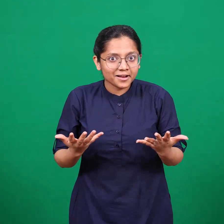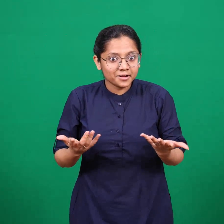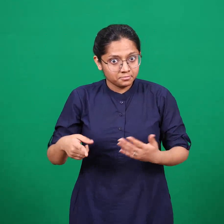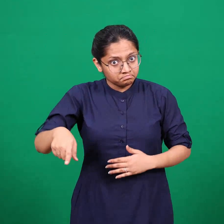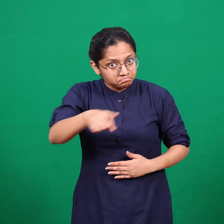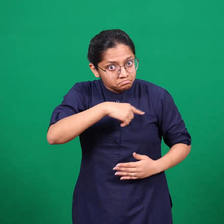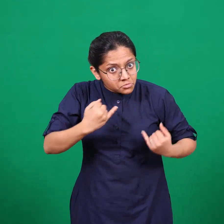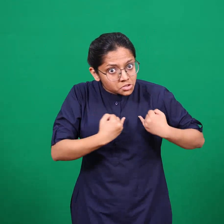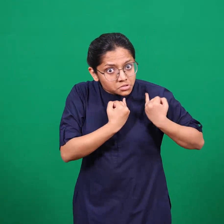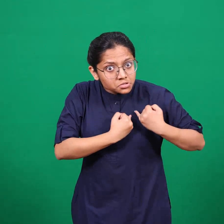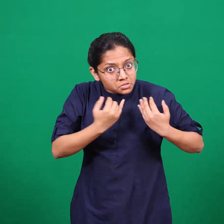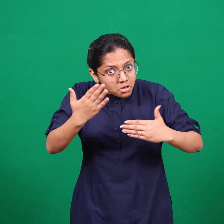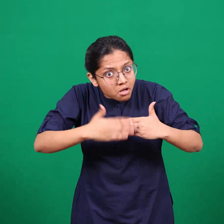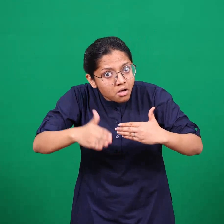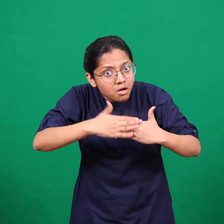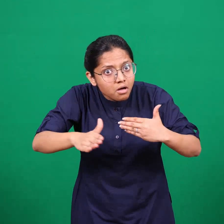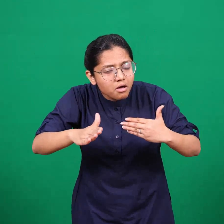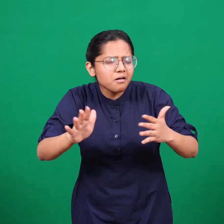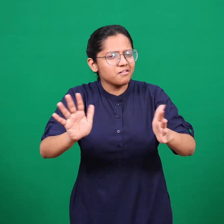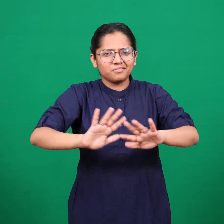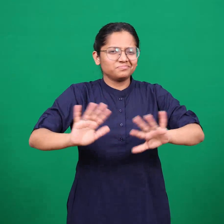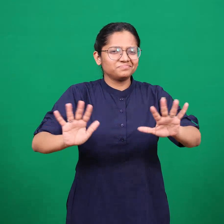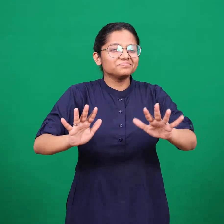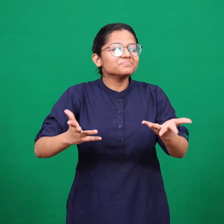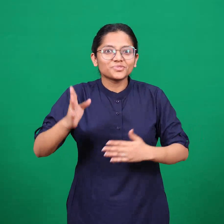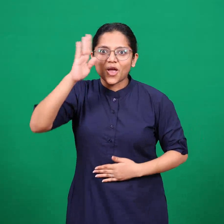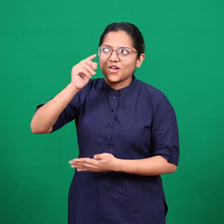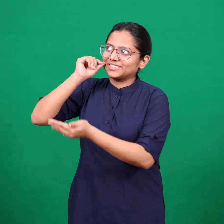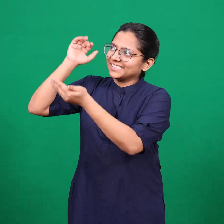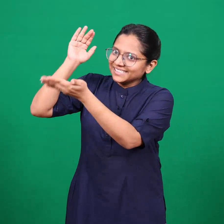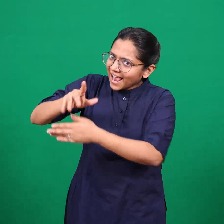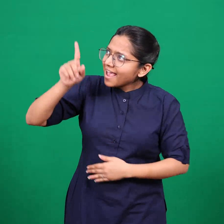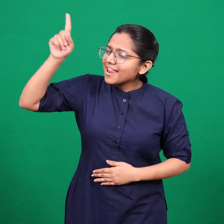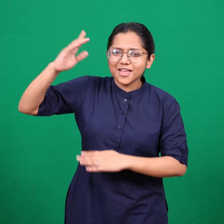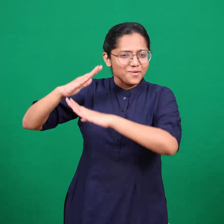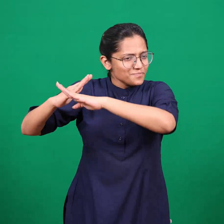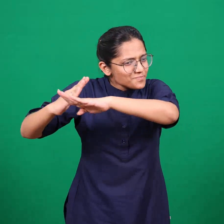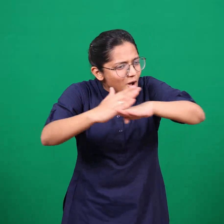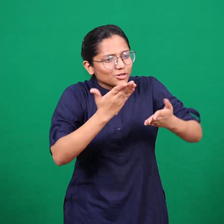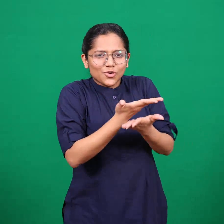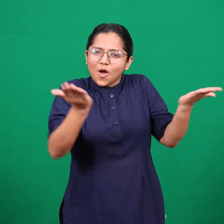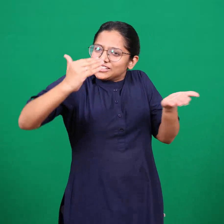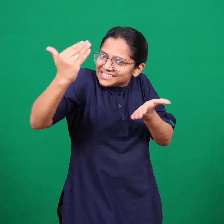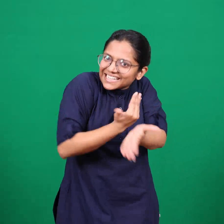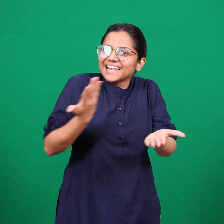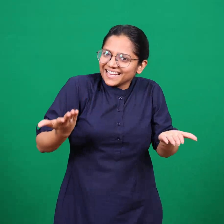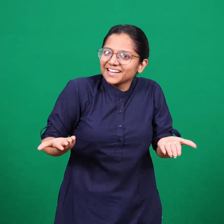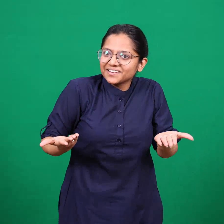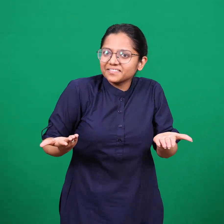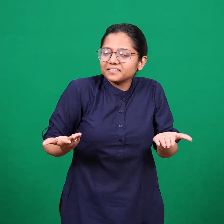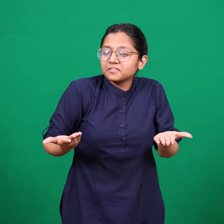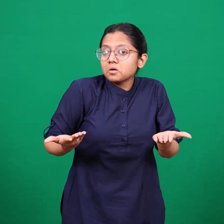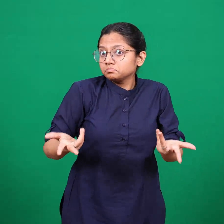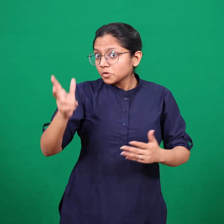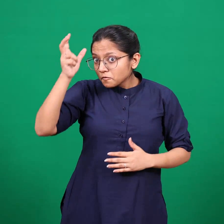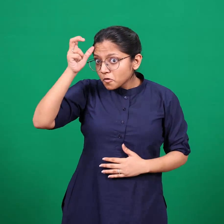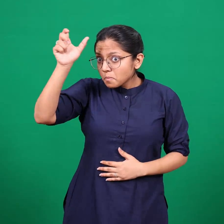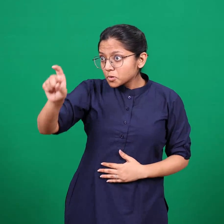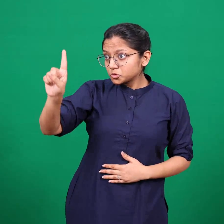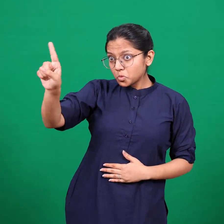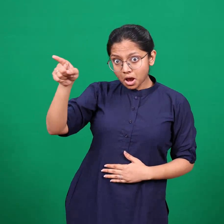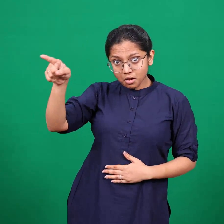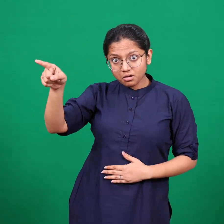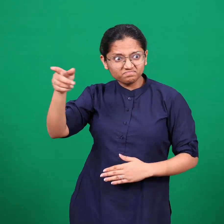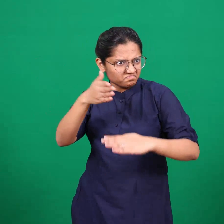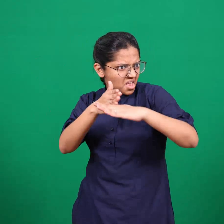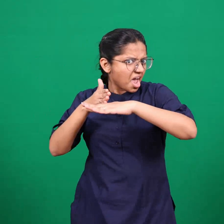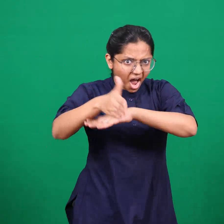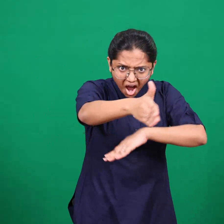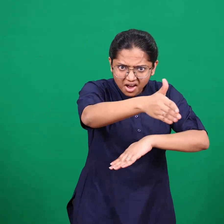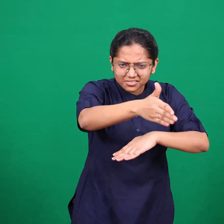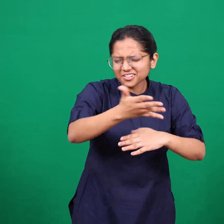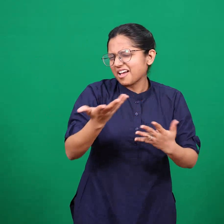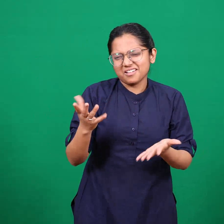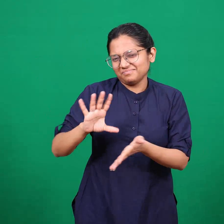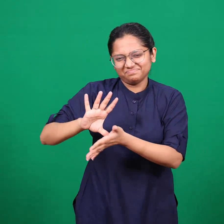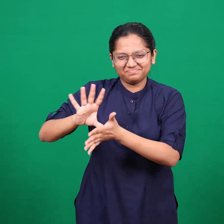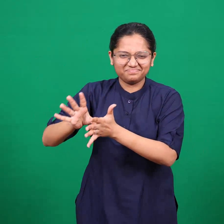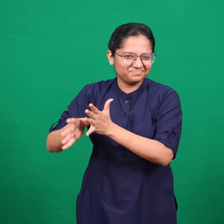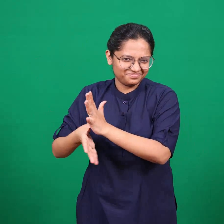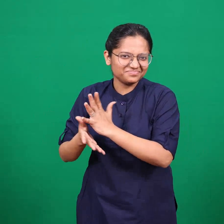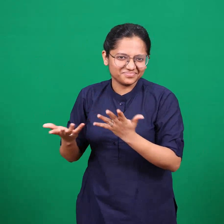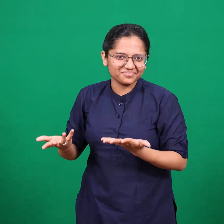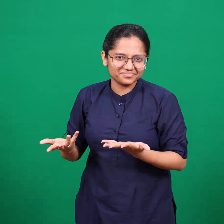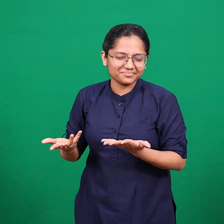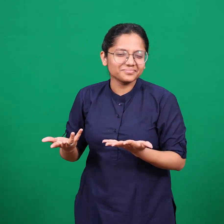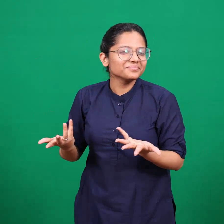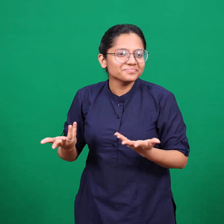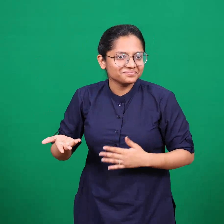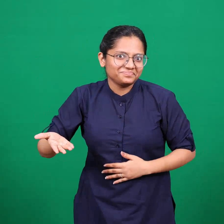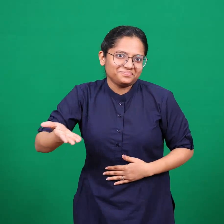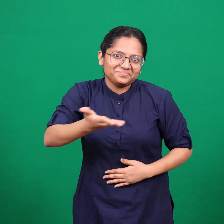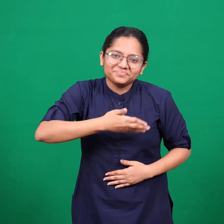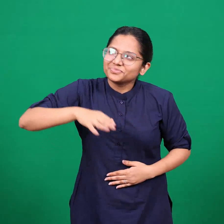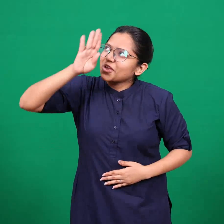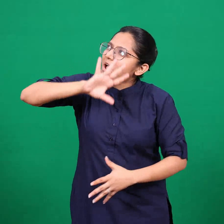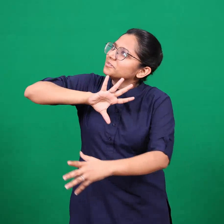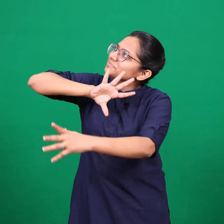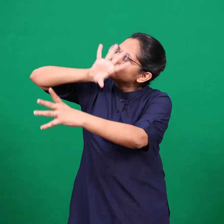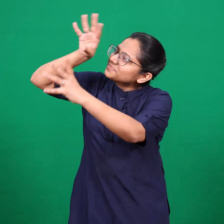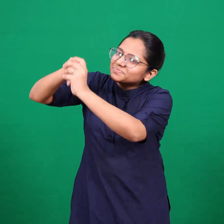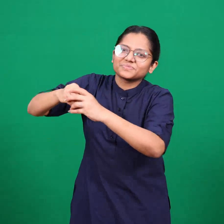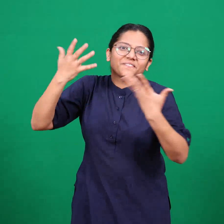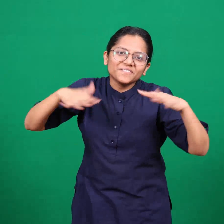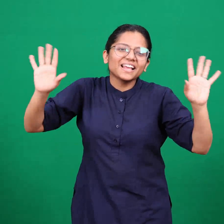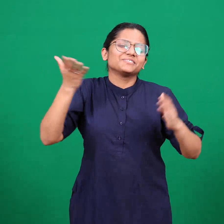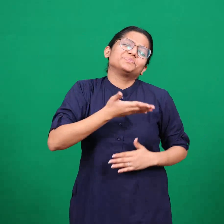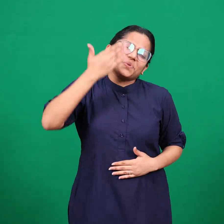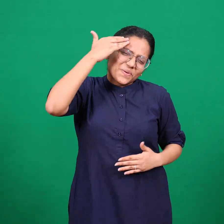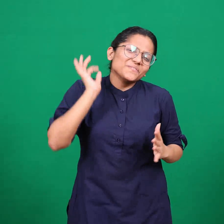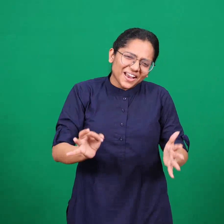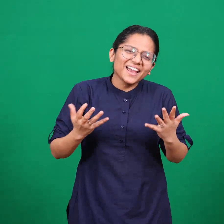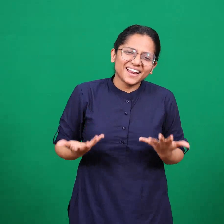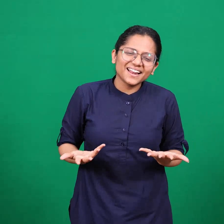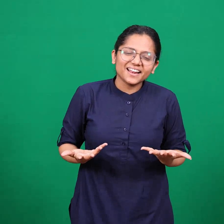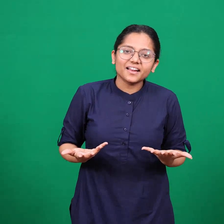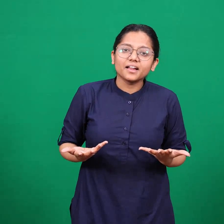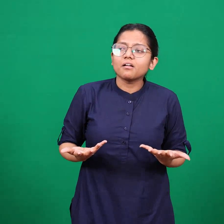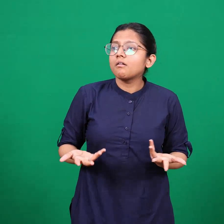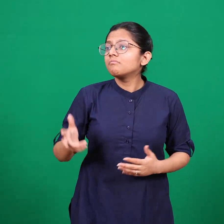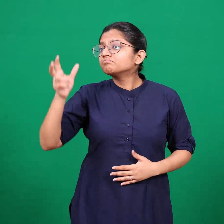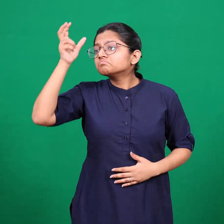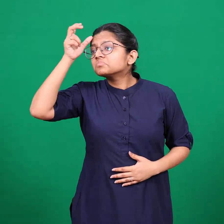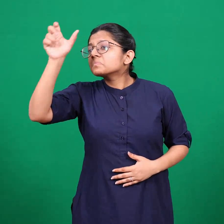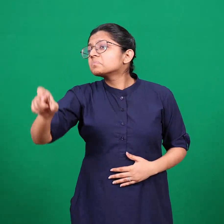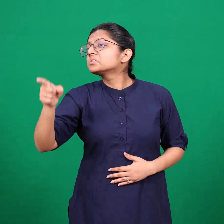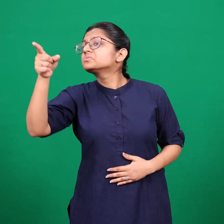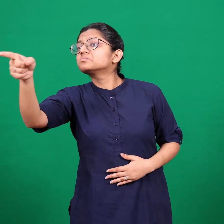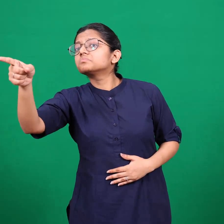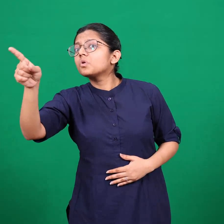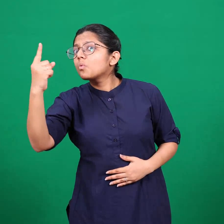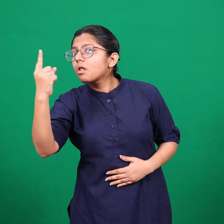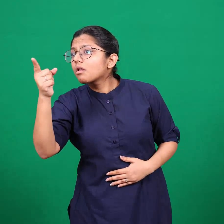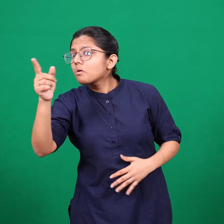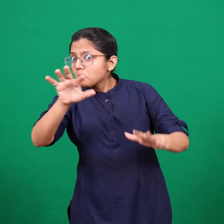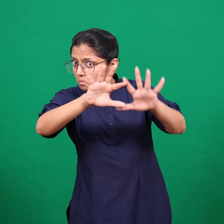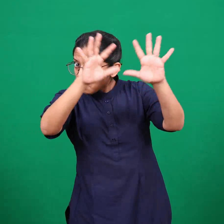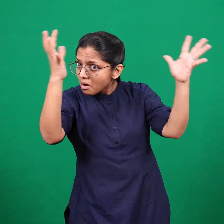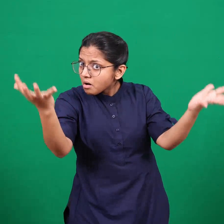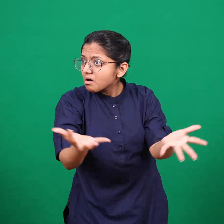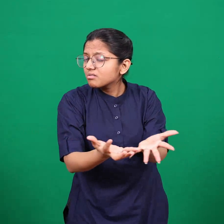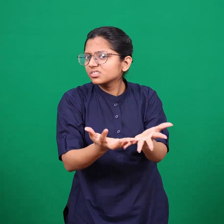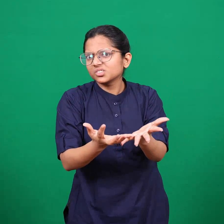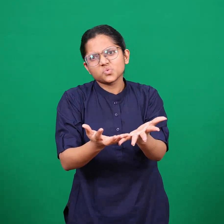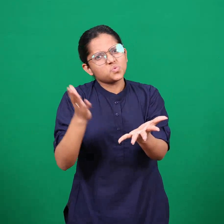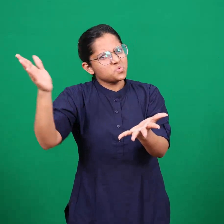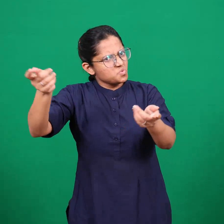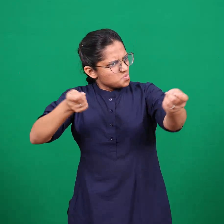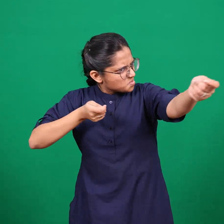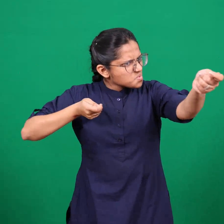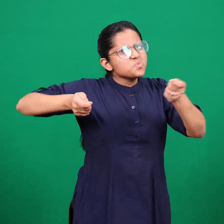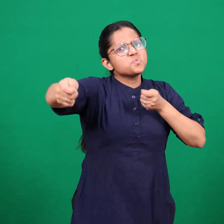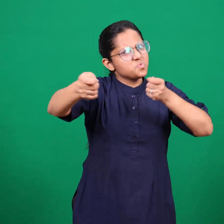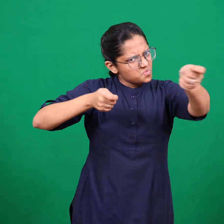the One who was born of God protects him, and the evil one cannot touch him.